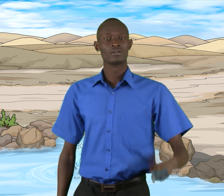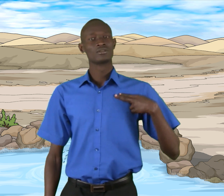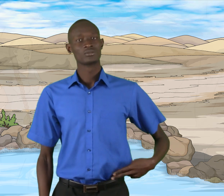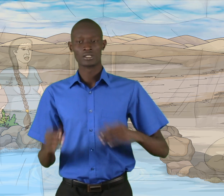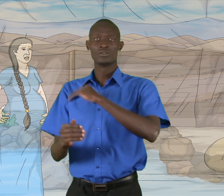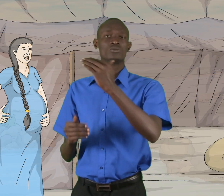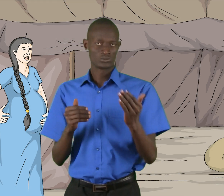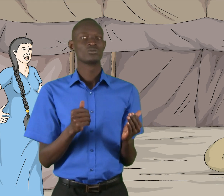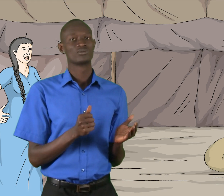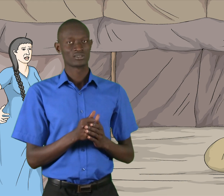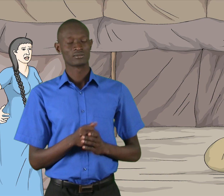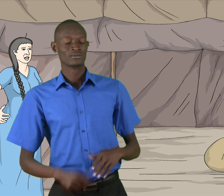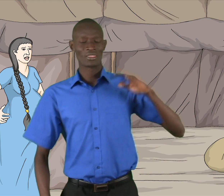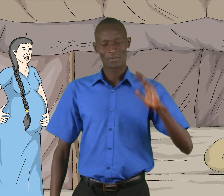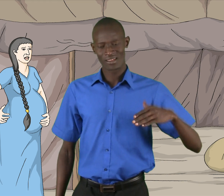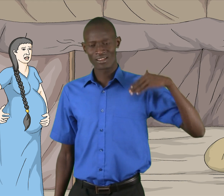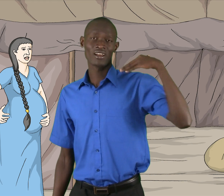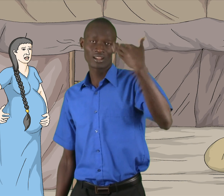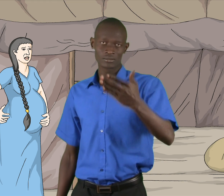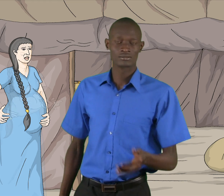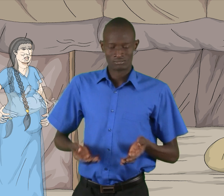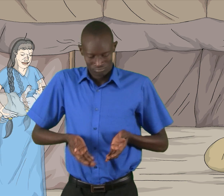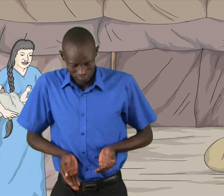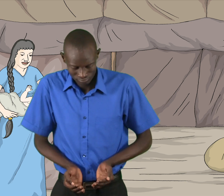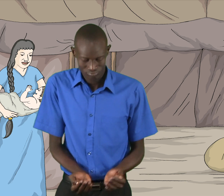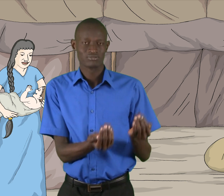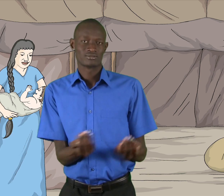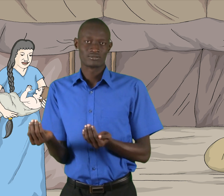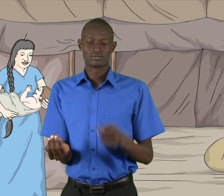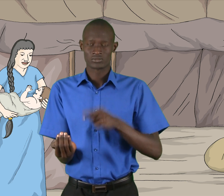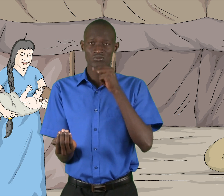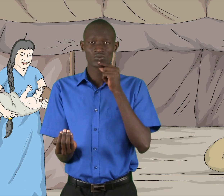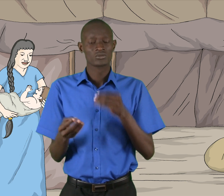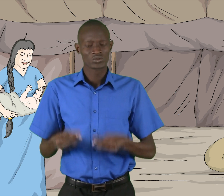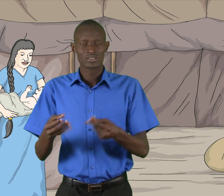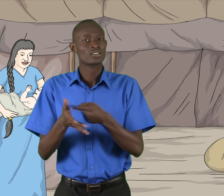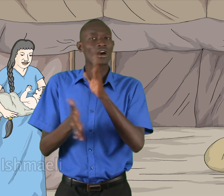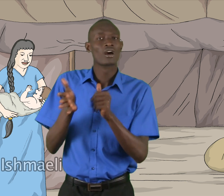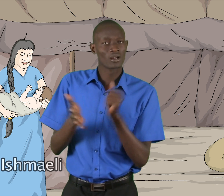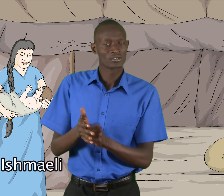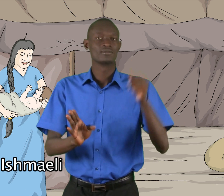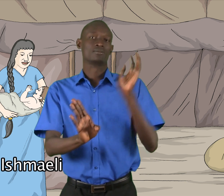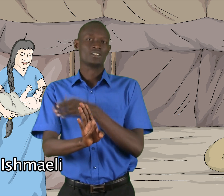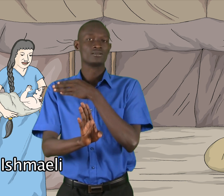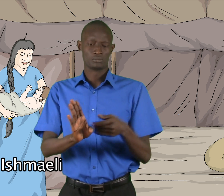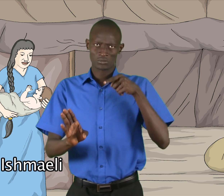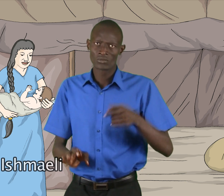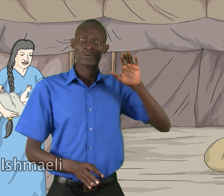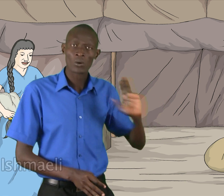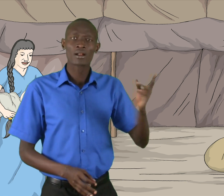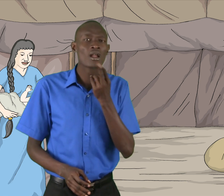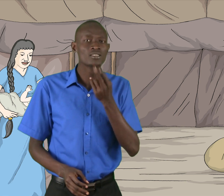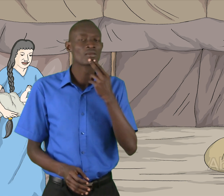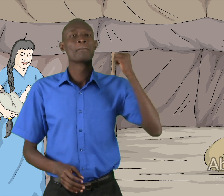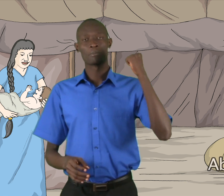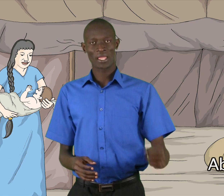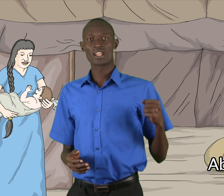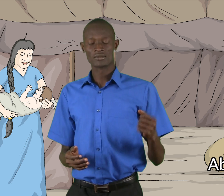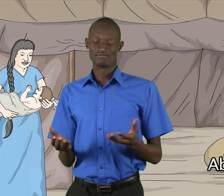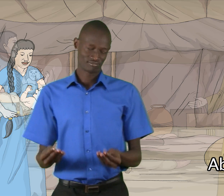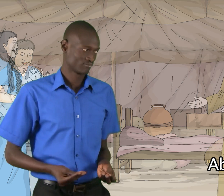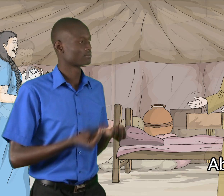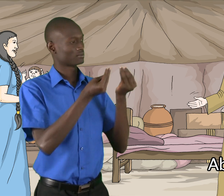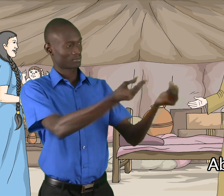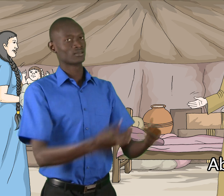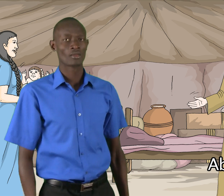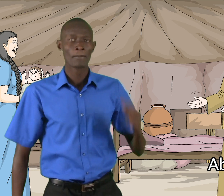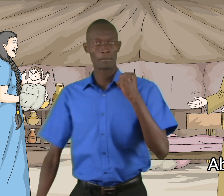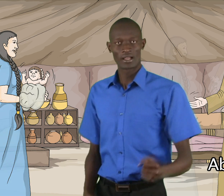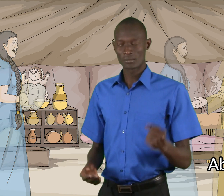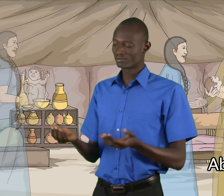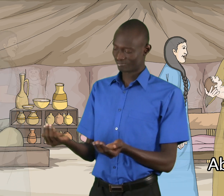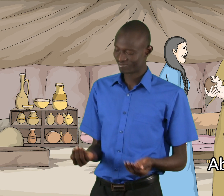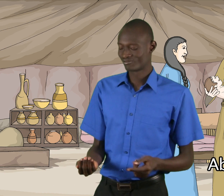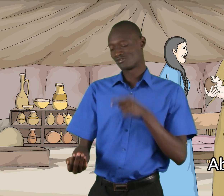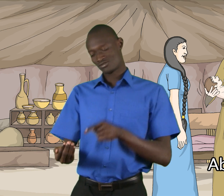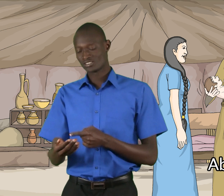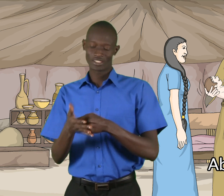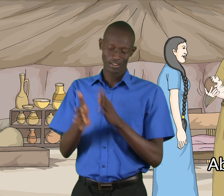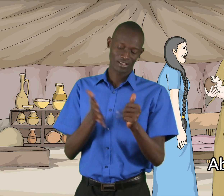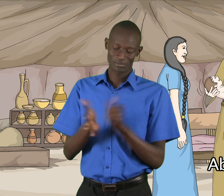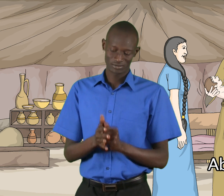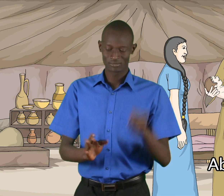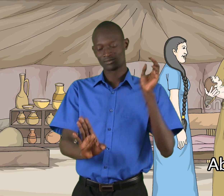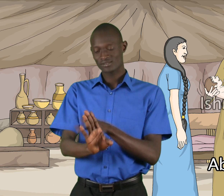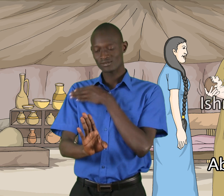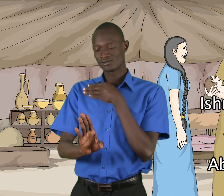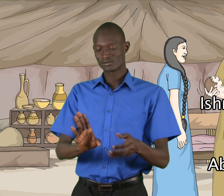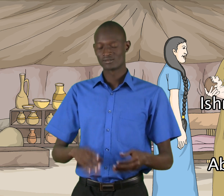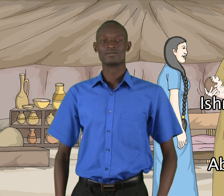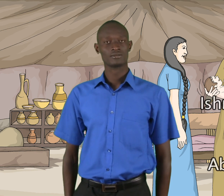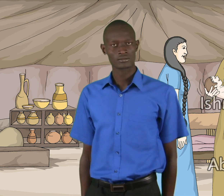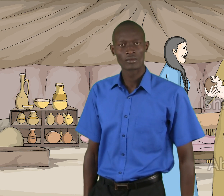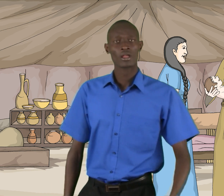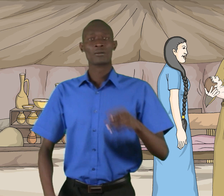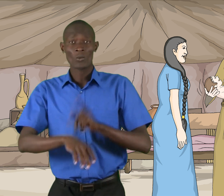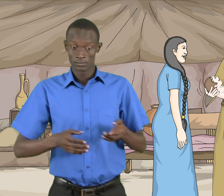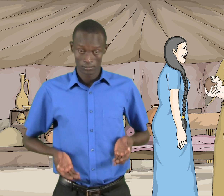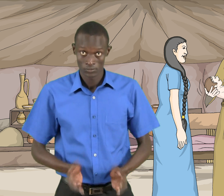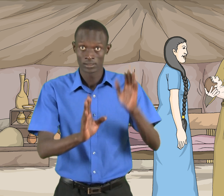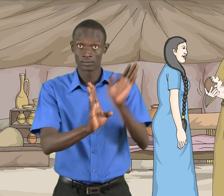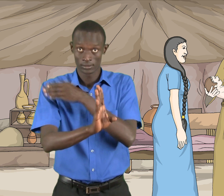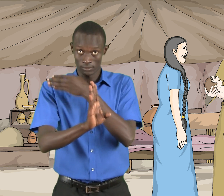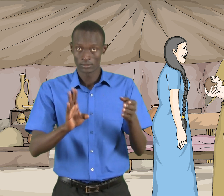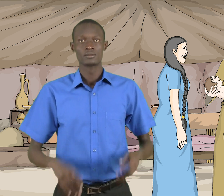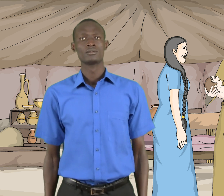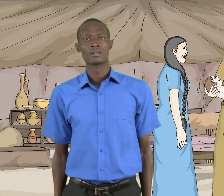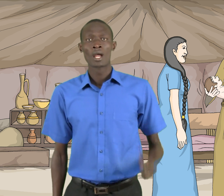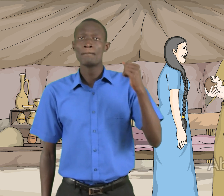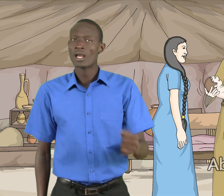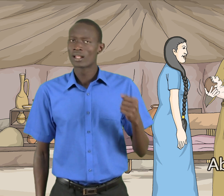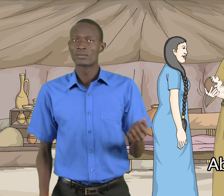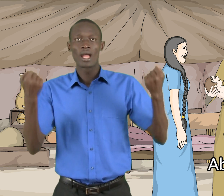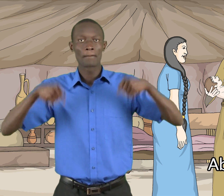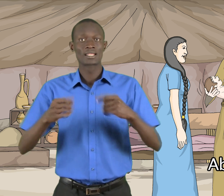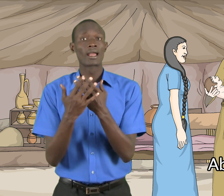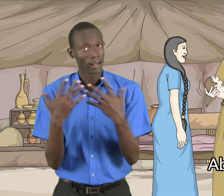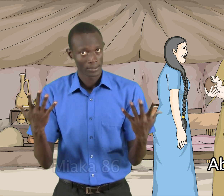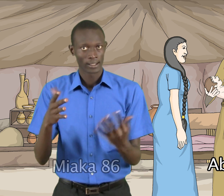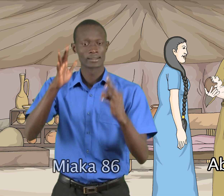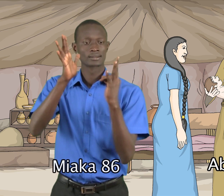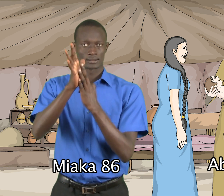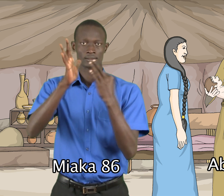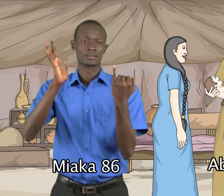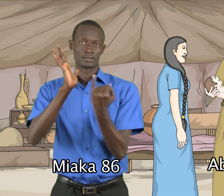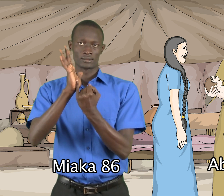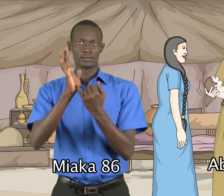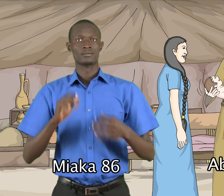And Hagar bore Abram a son, and Abram gave the name Ishmael to the son she had borne.